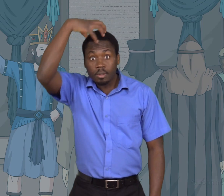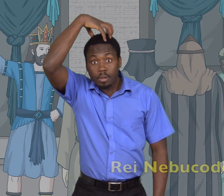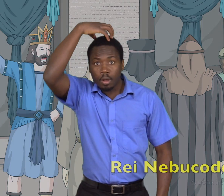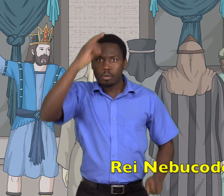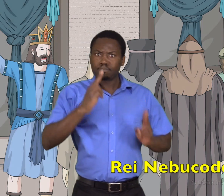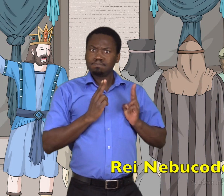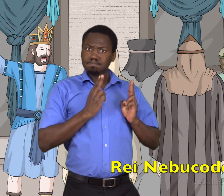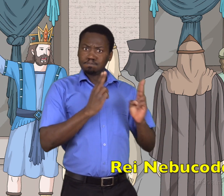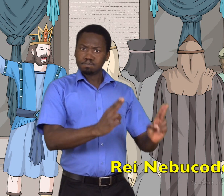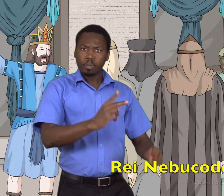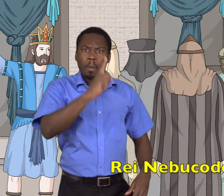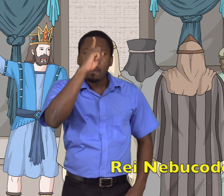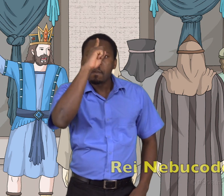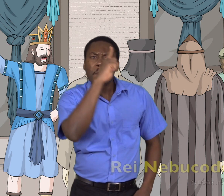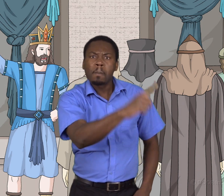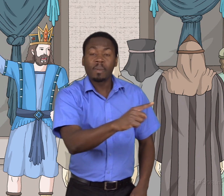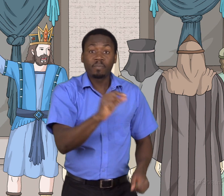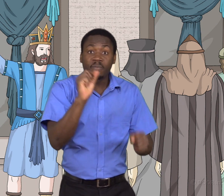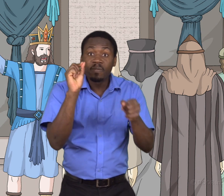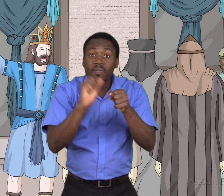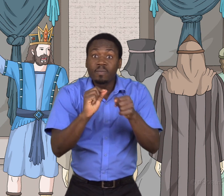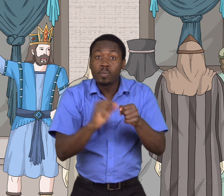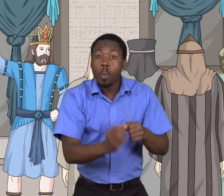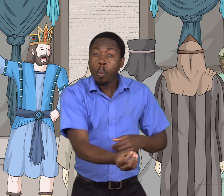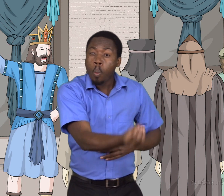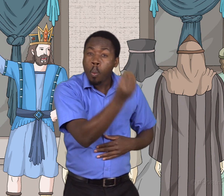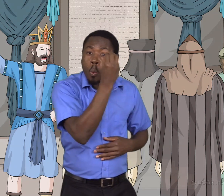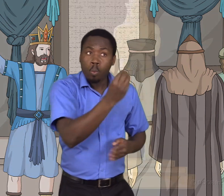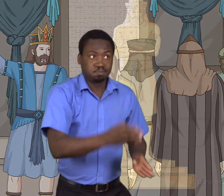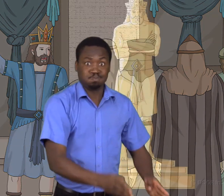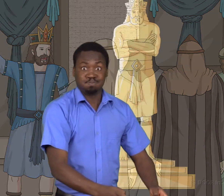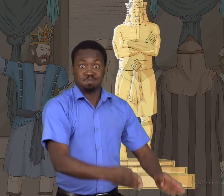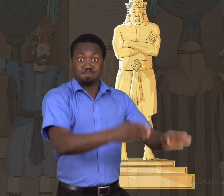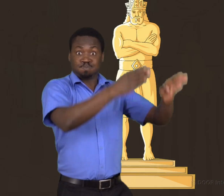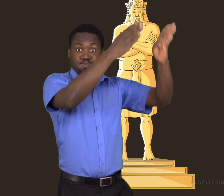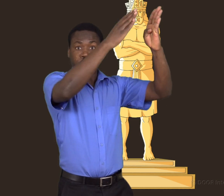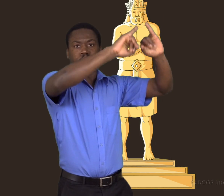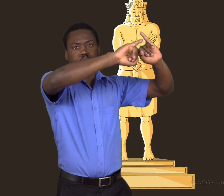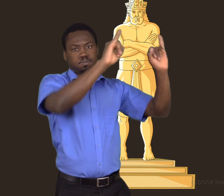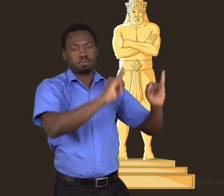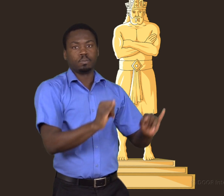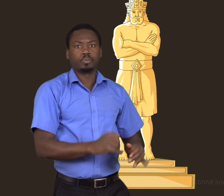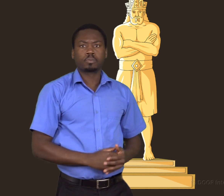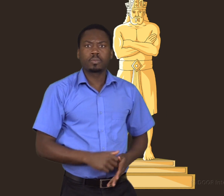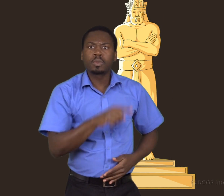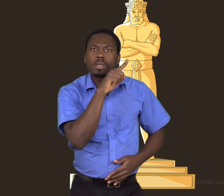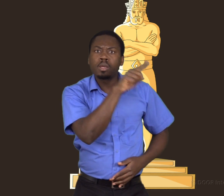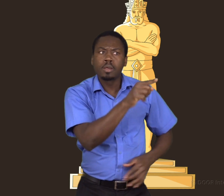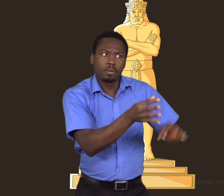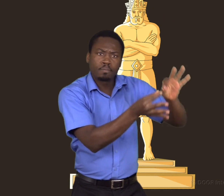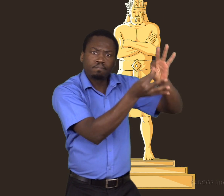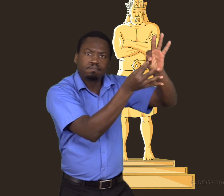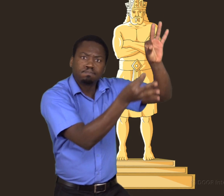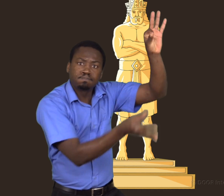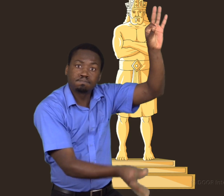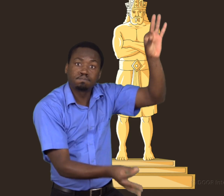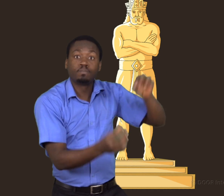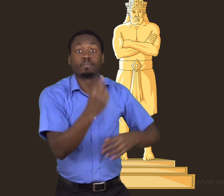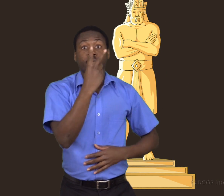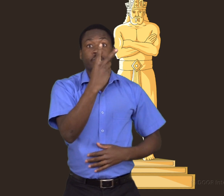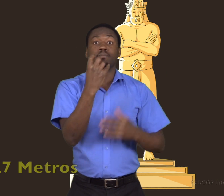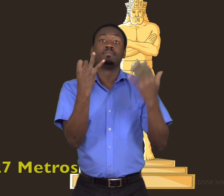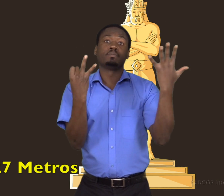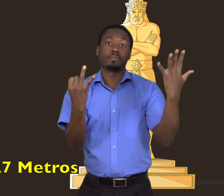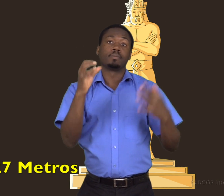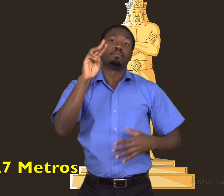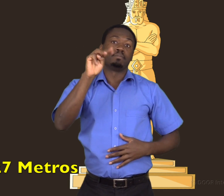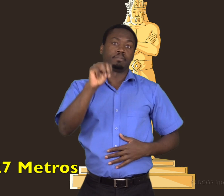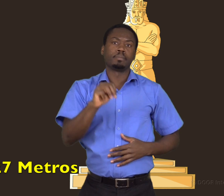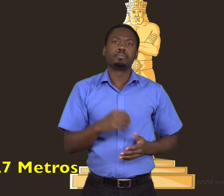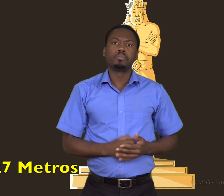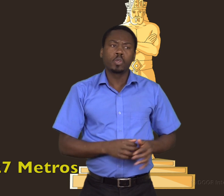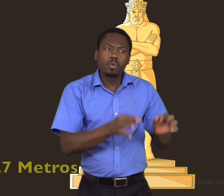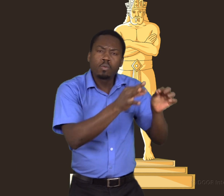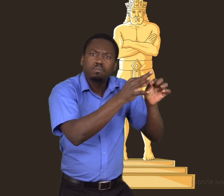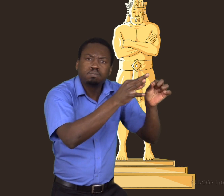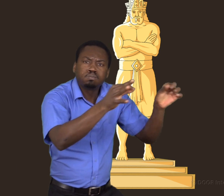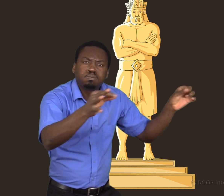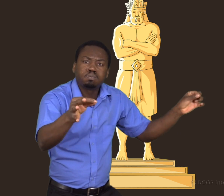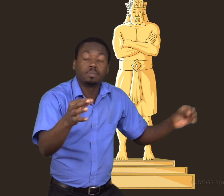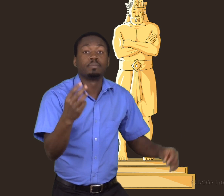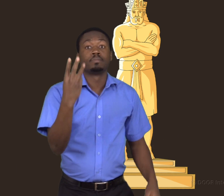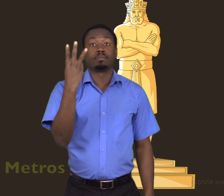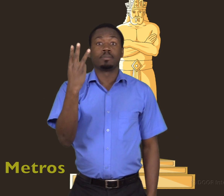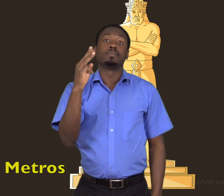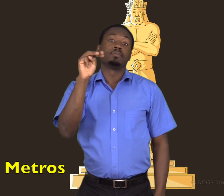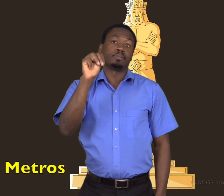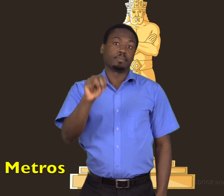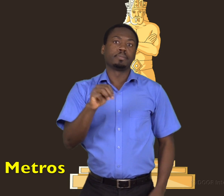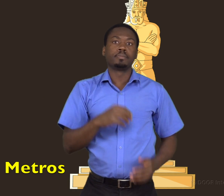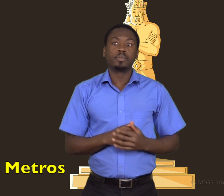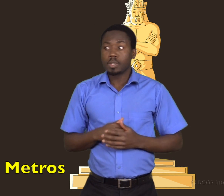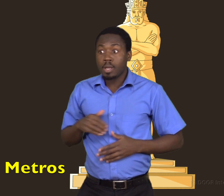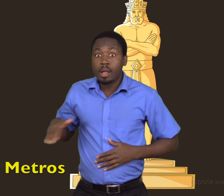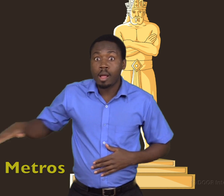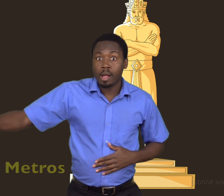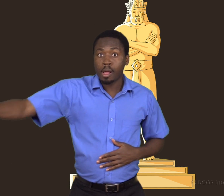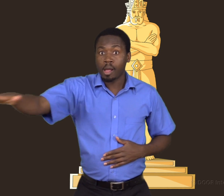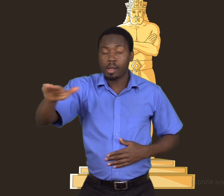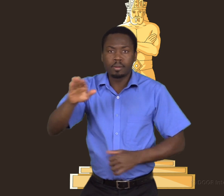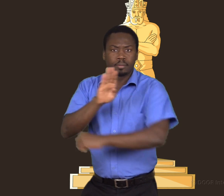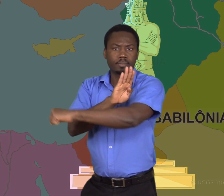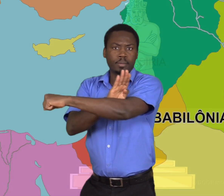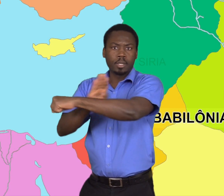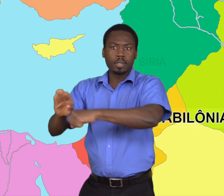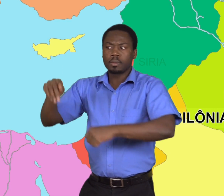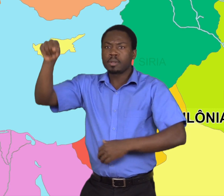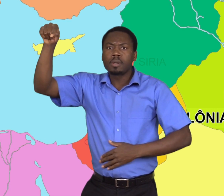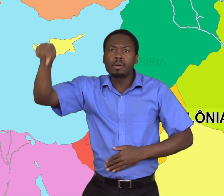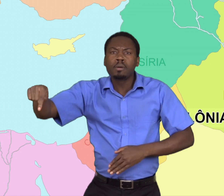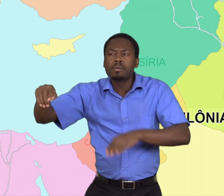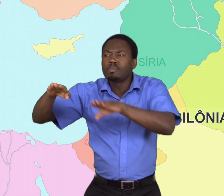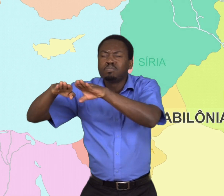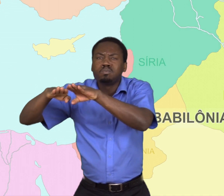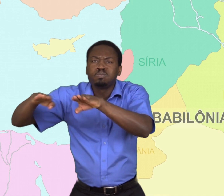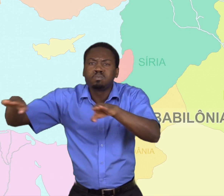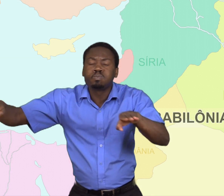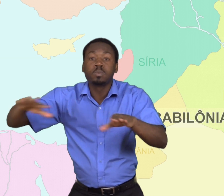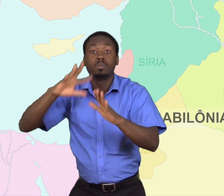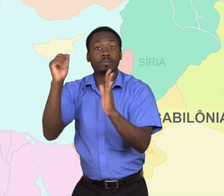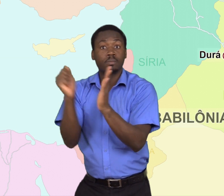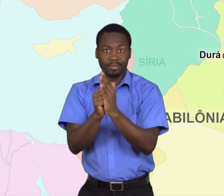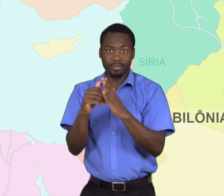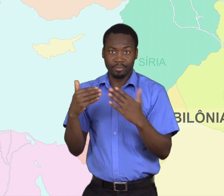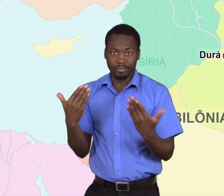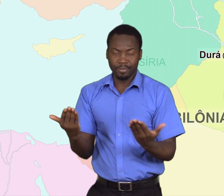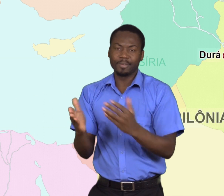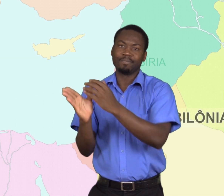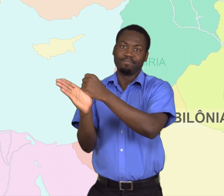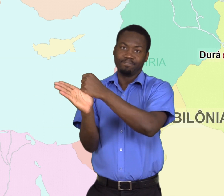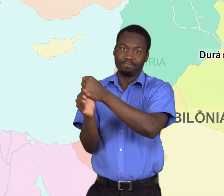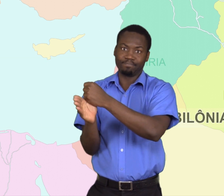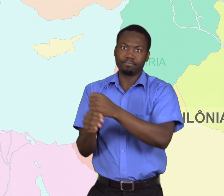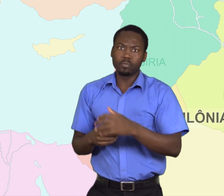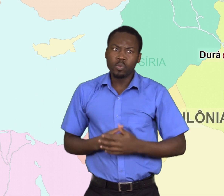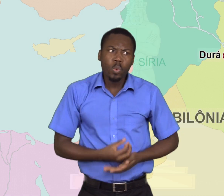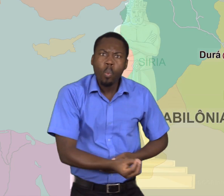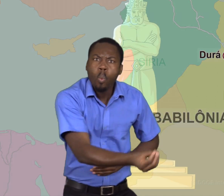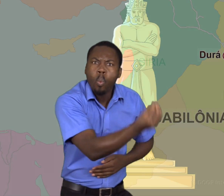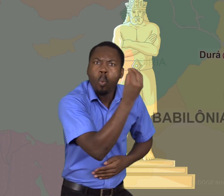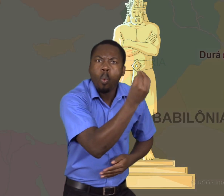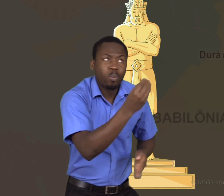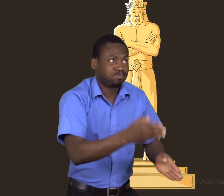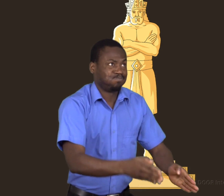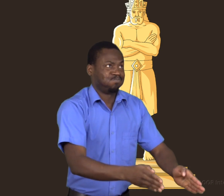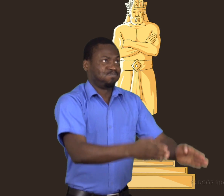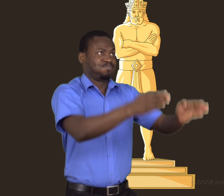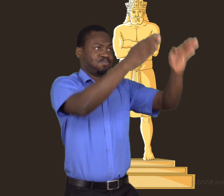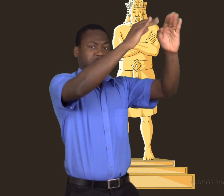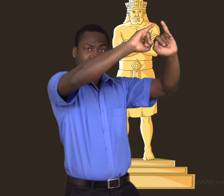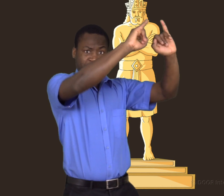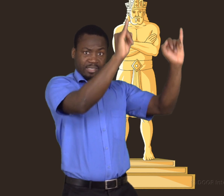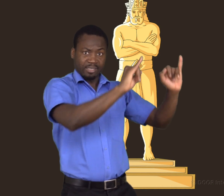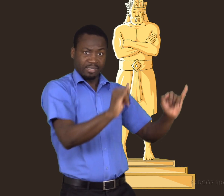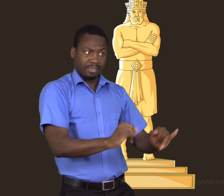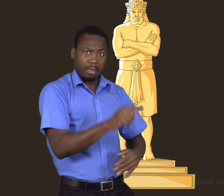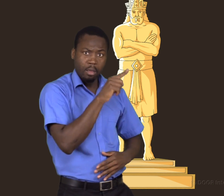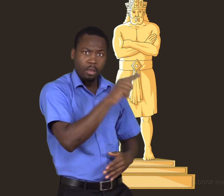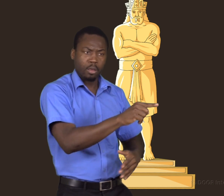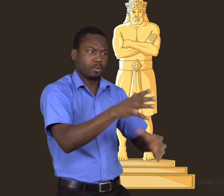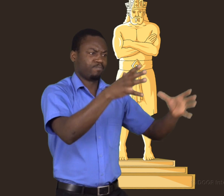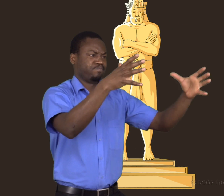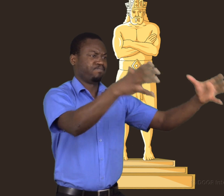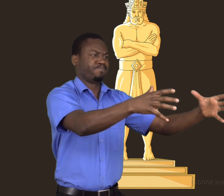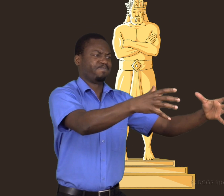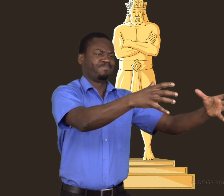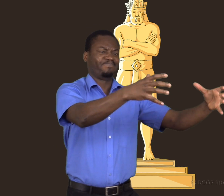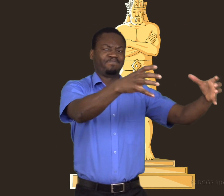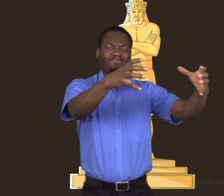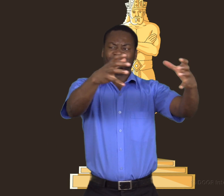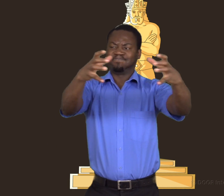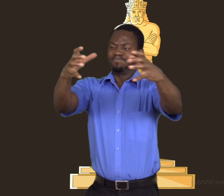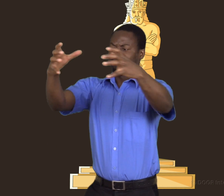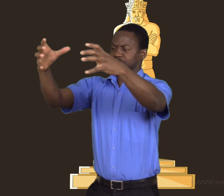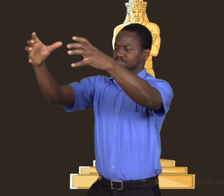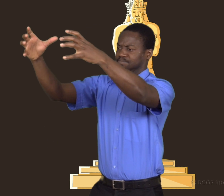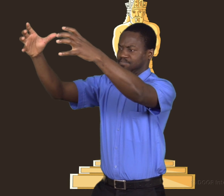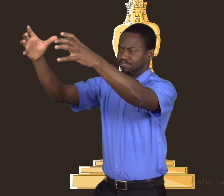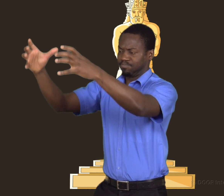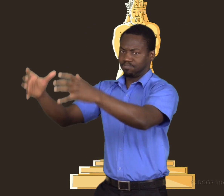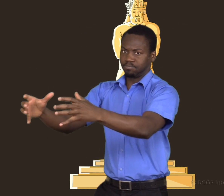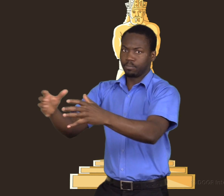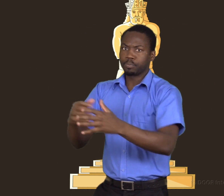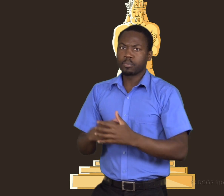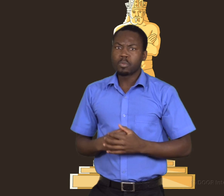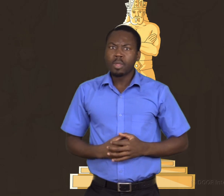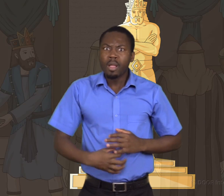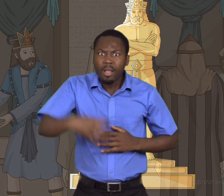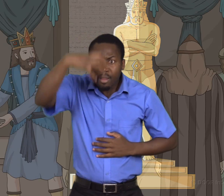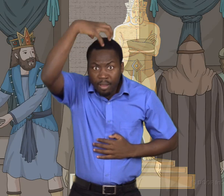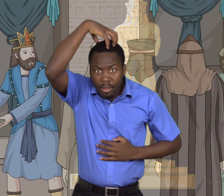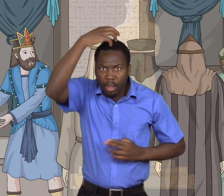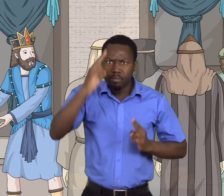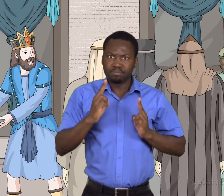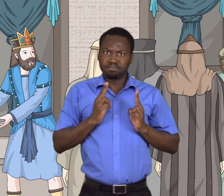King Nebuchadnezzar made a golden statue sixty cubits high and six cubits wide, and he set it up on the plain of Dura in the province of Babylon.